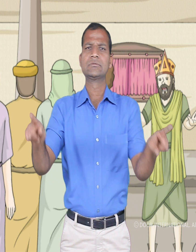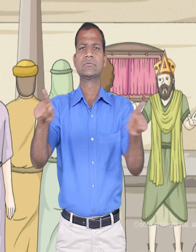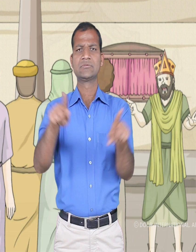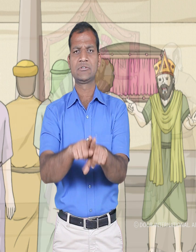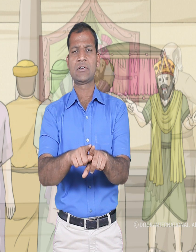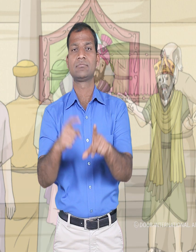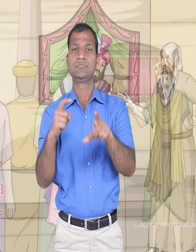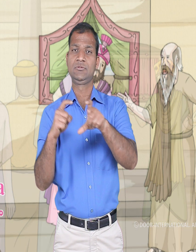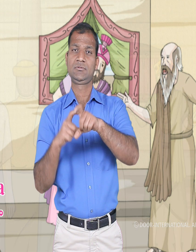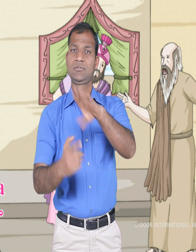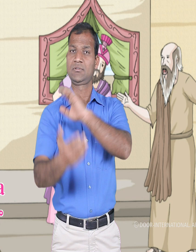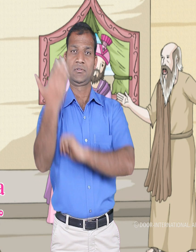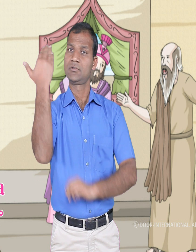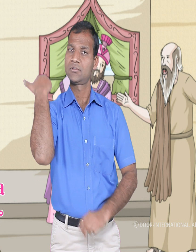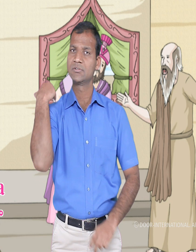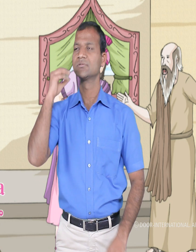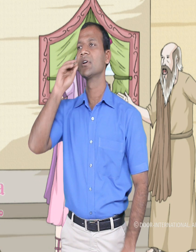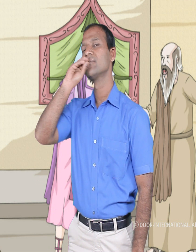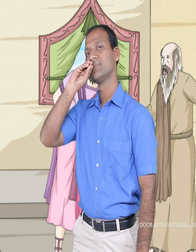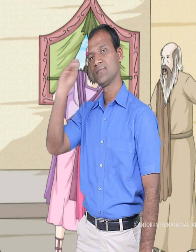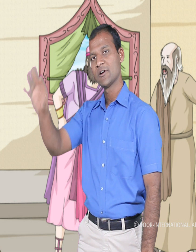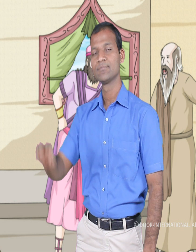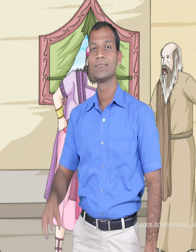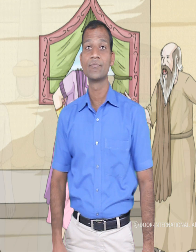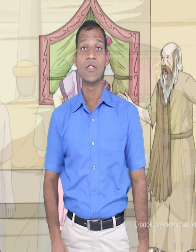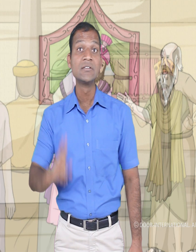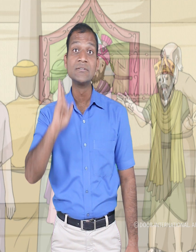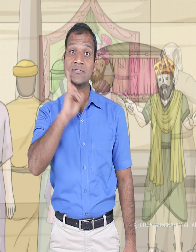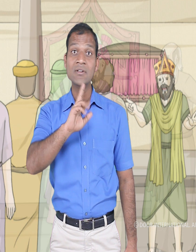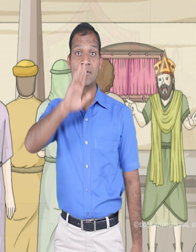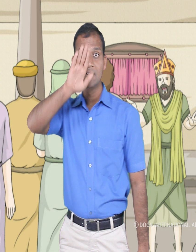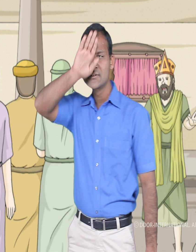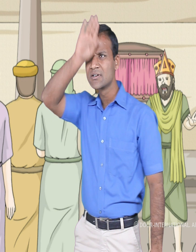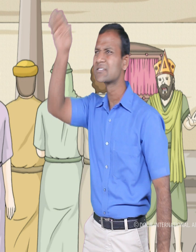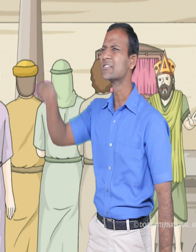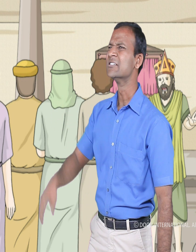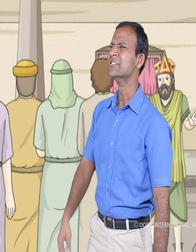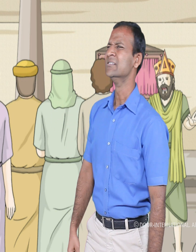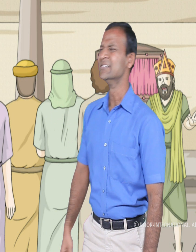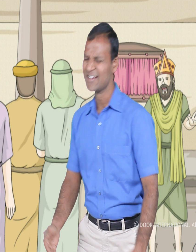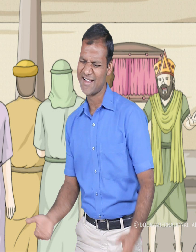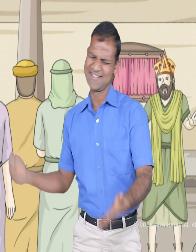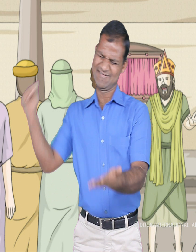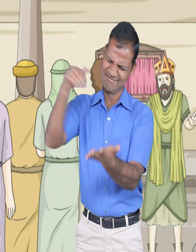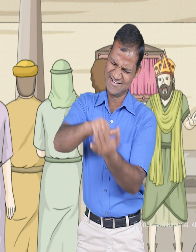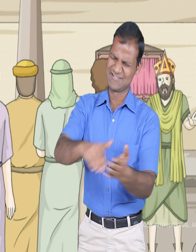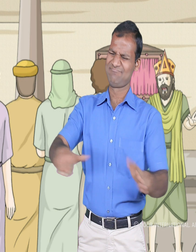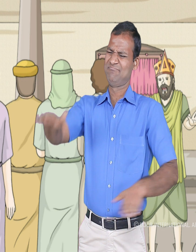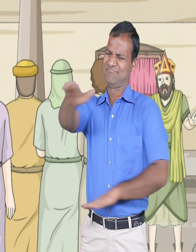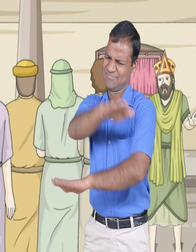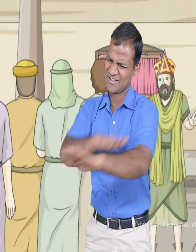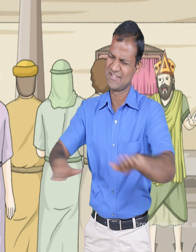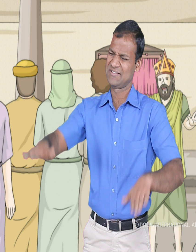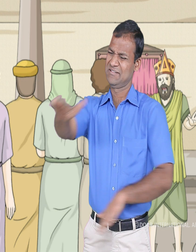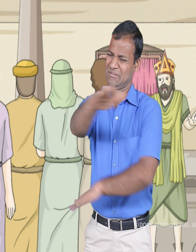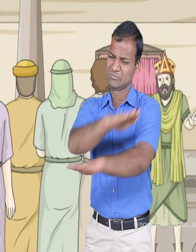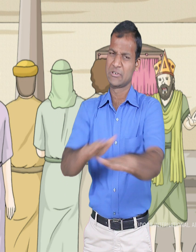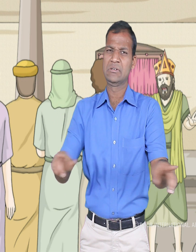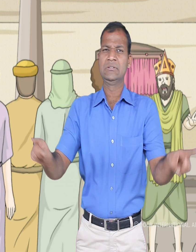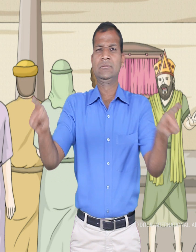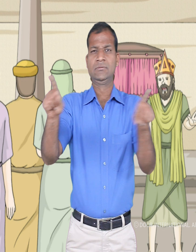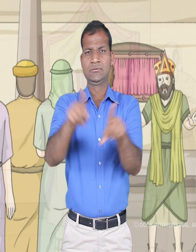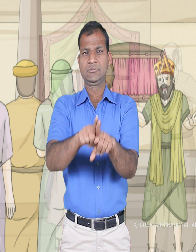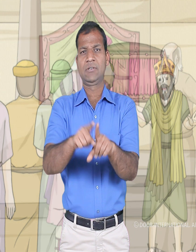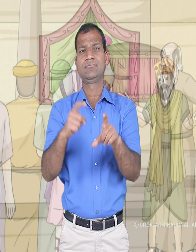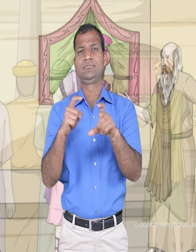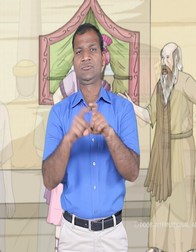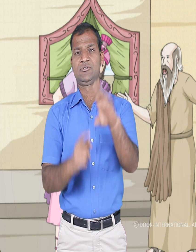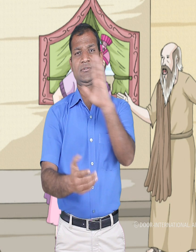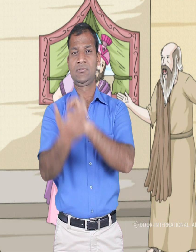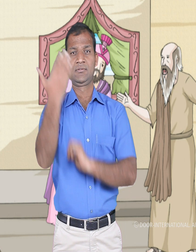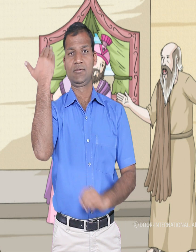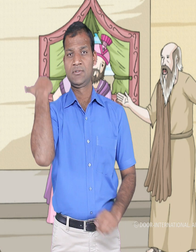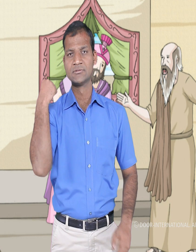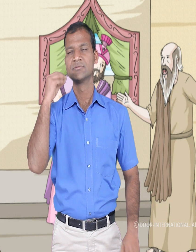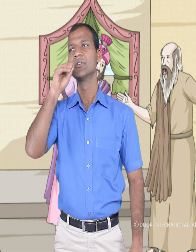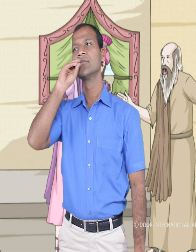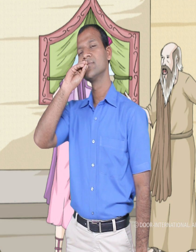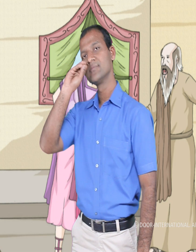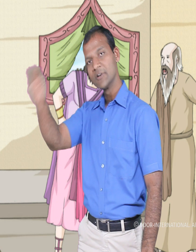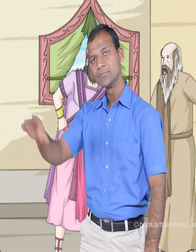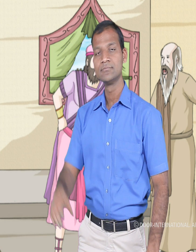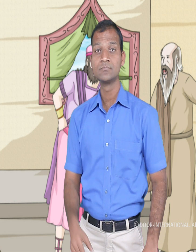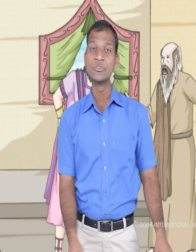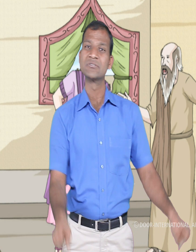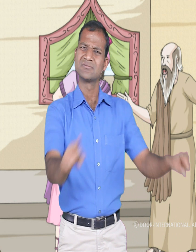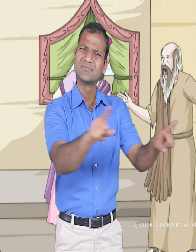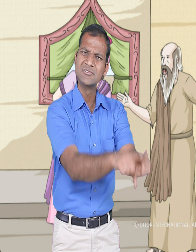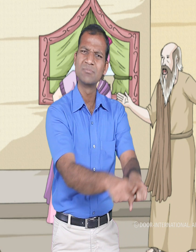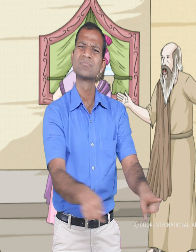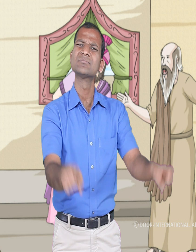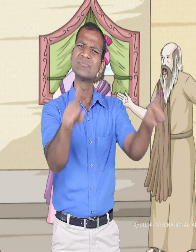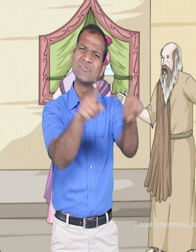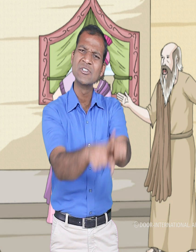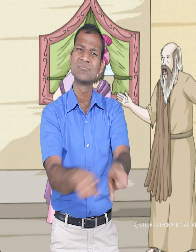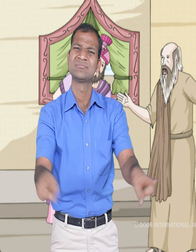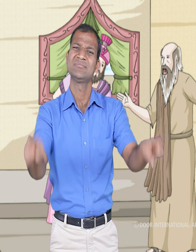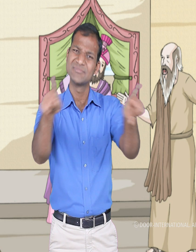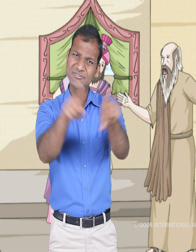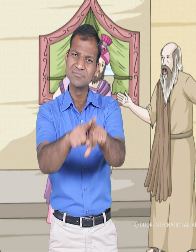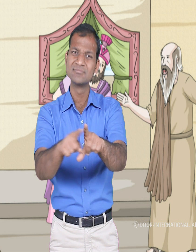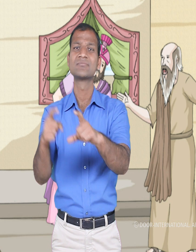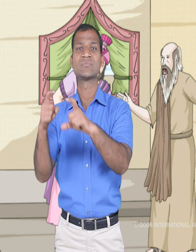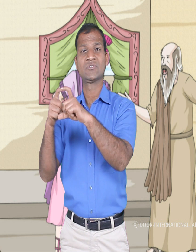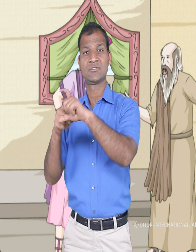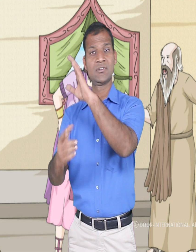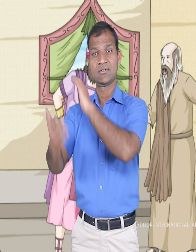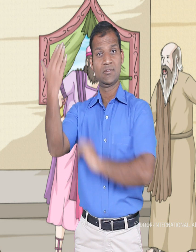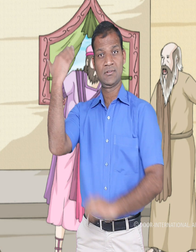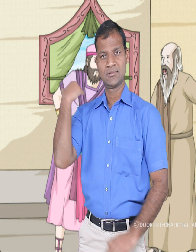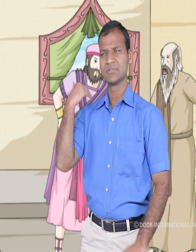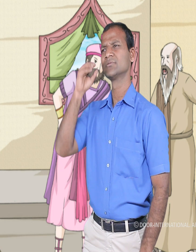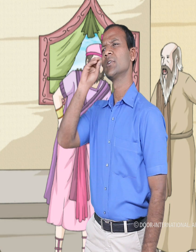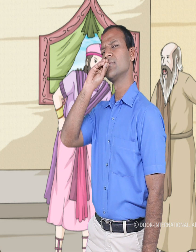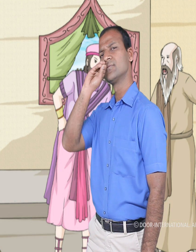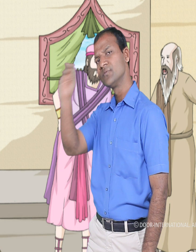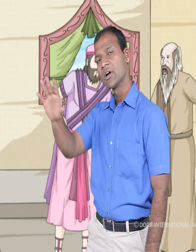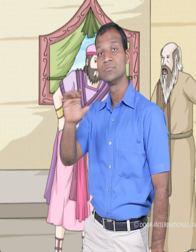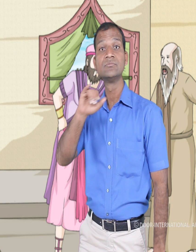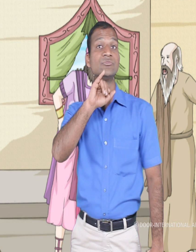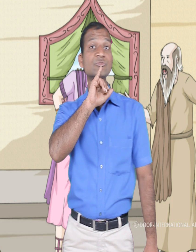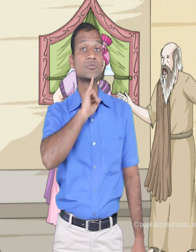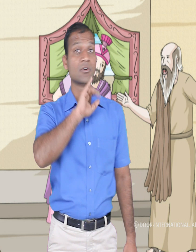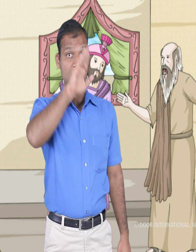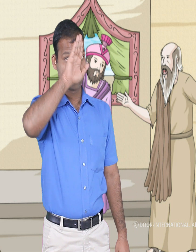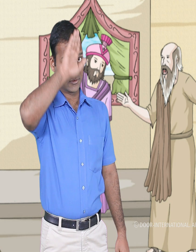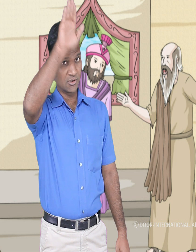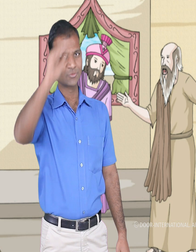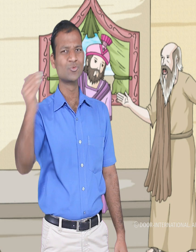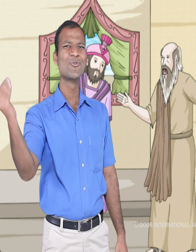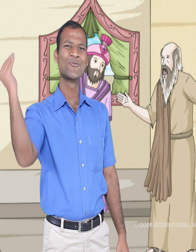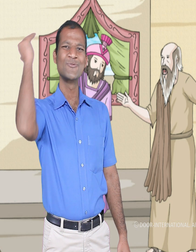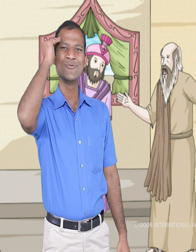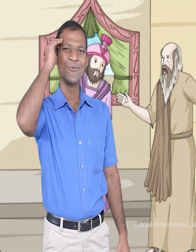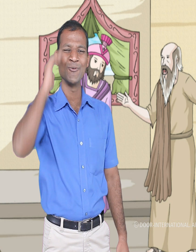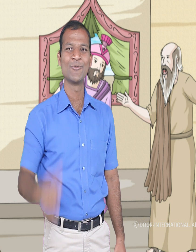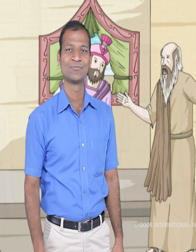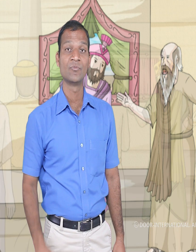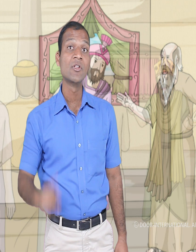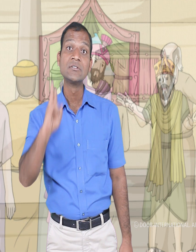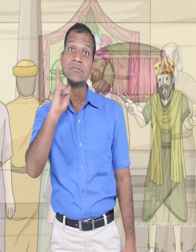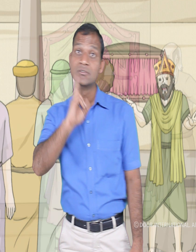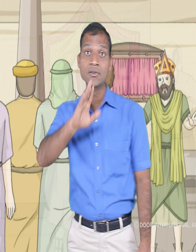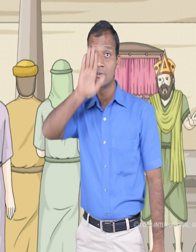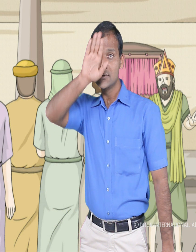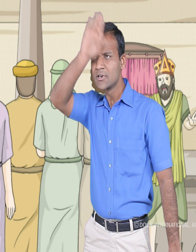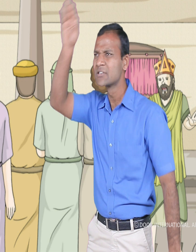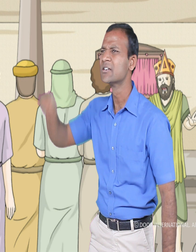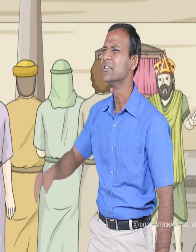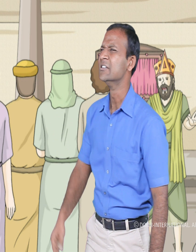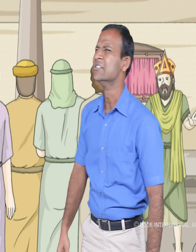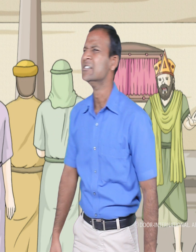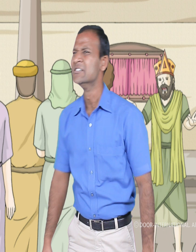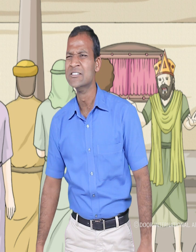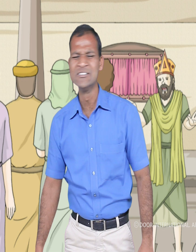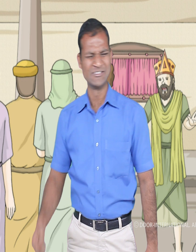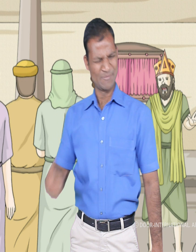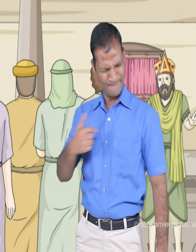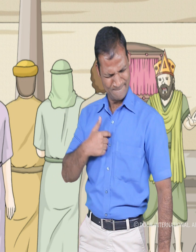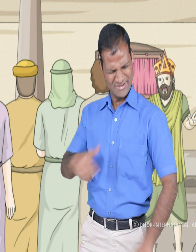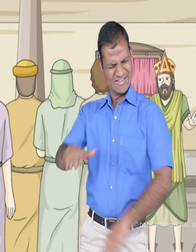Time and again Elisha warned the king, so that he was on his guard in such places.